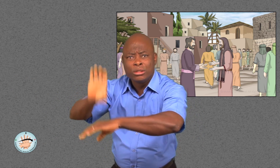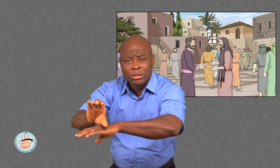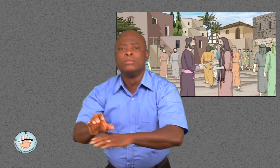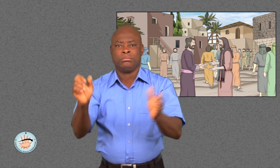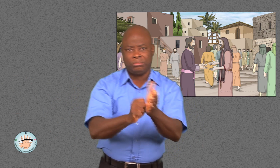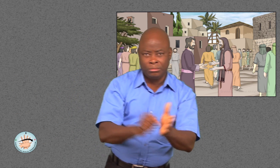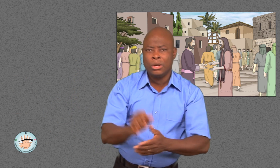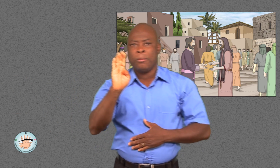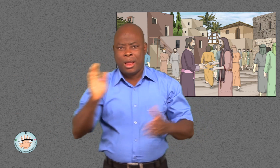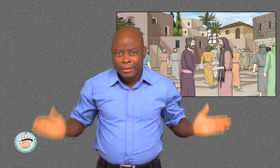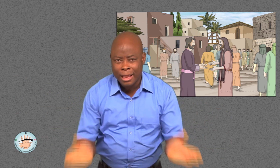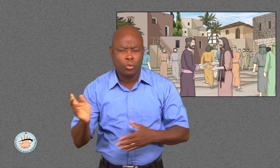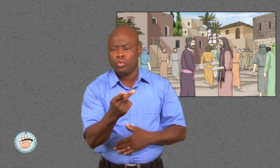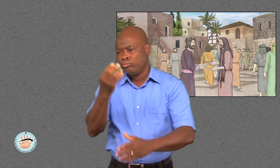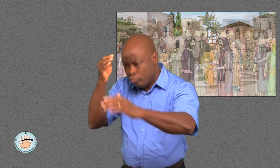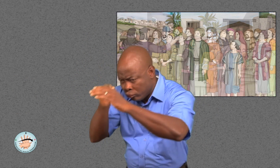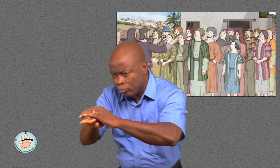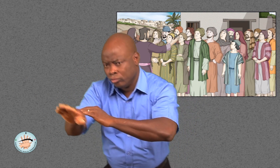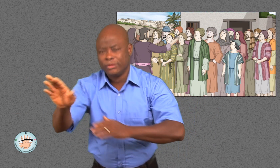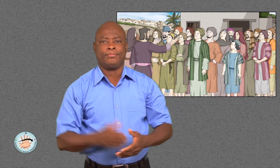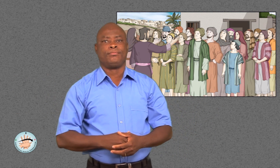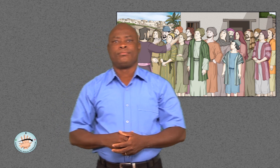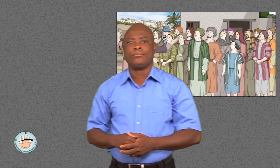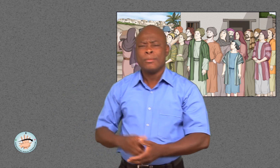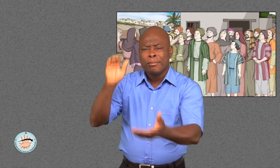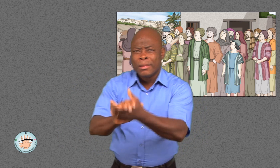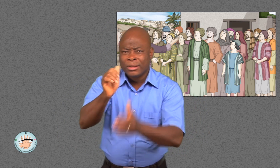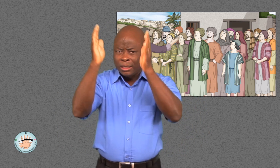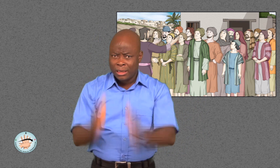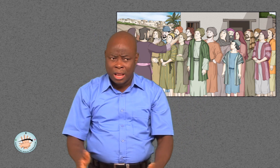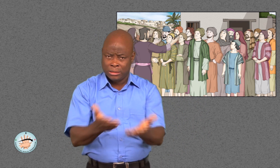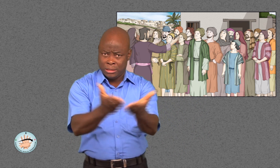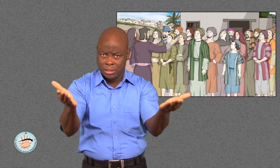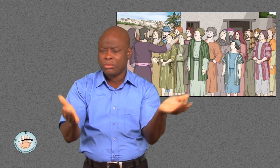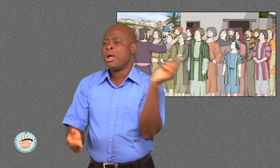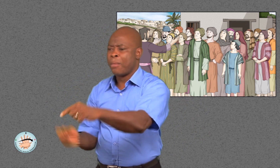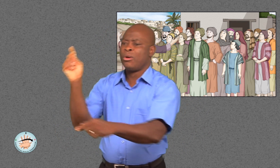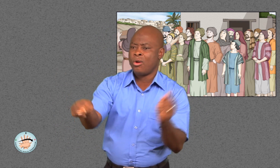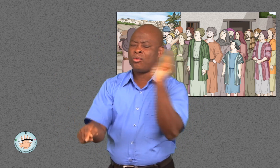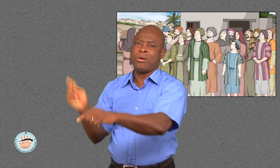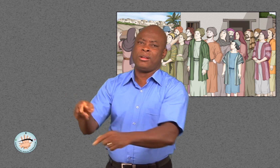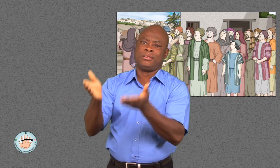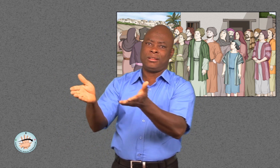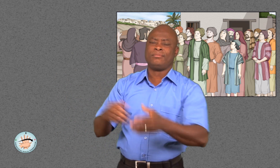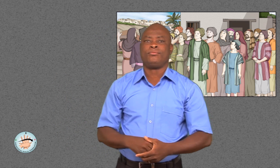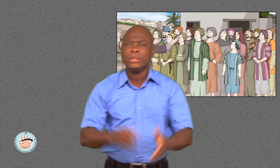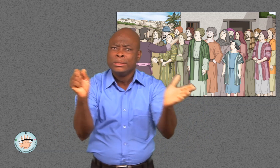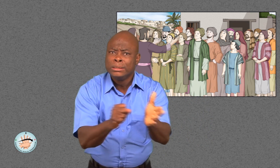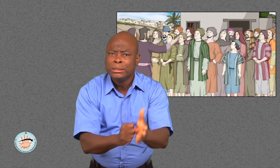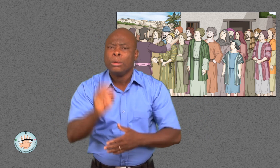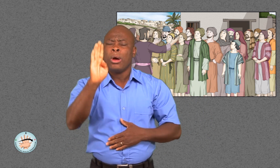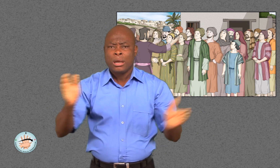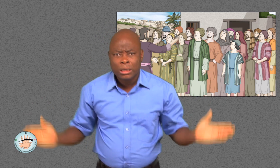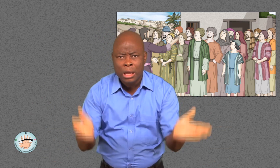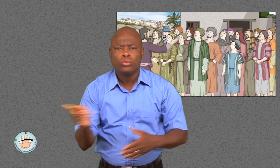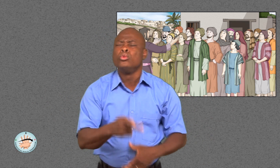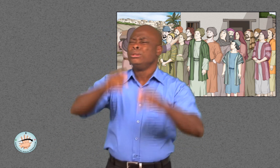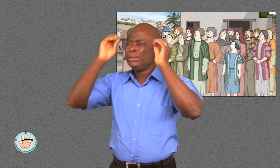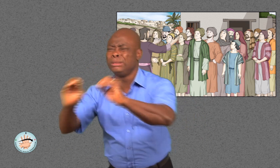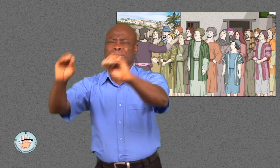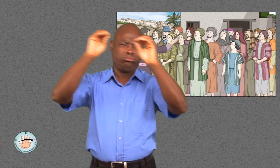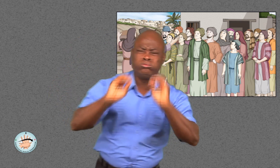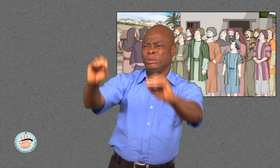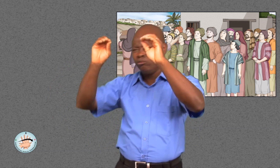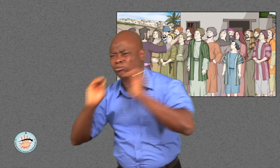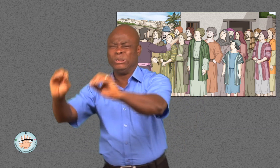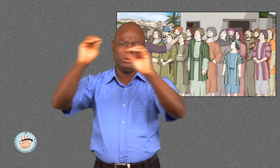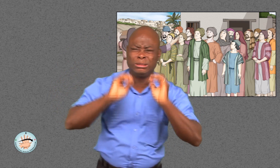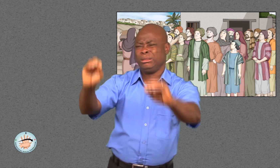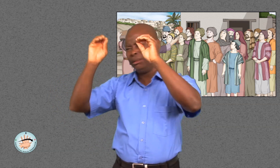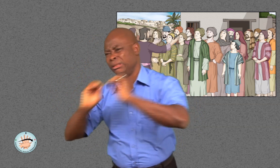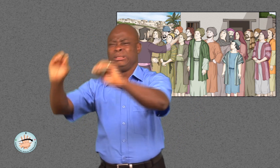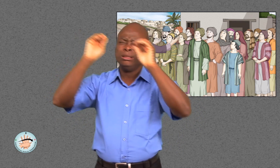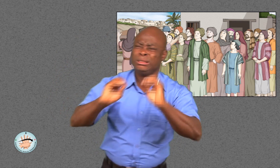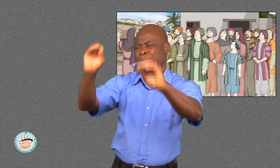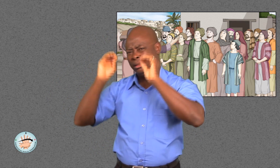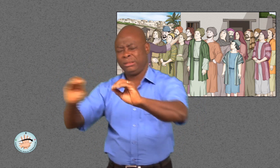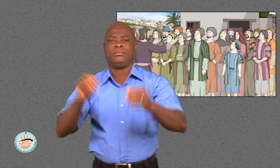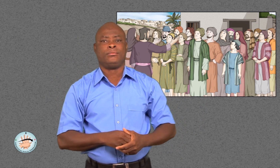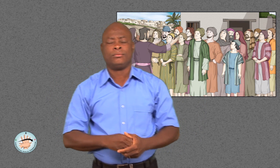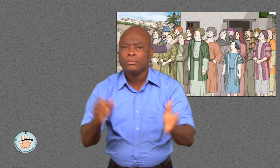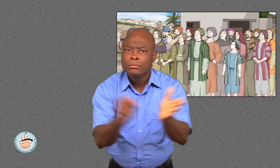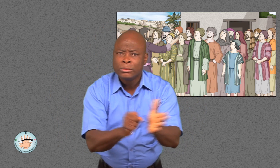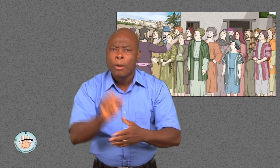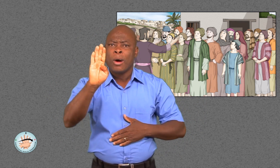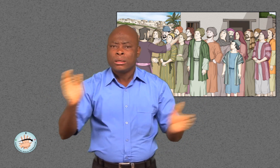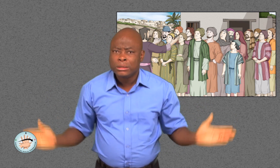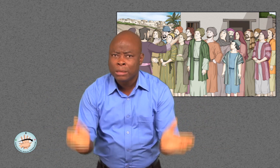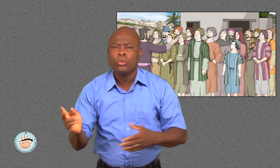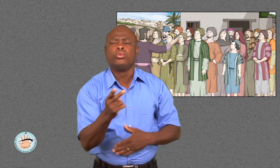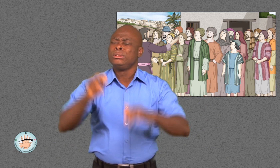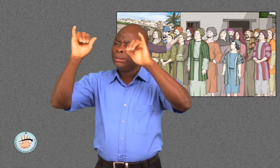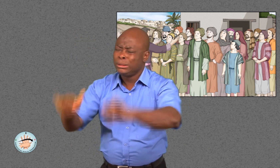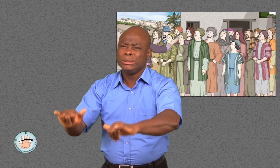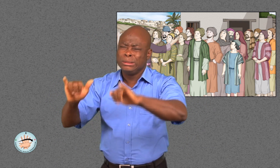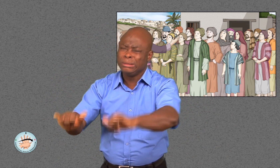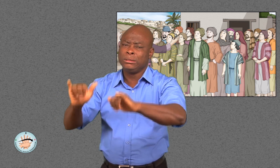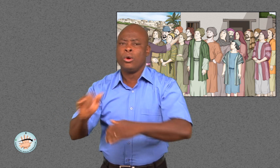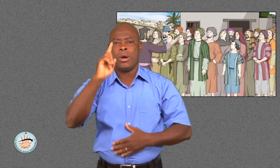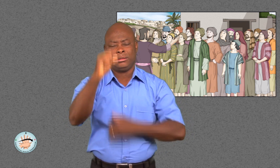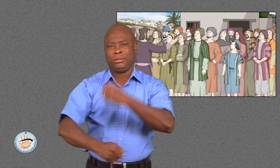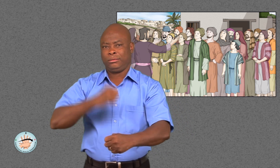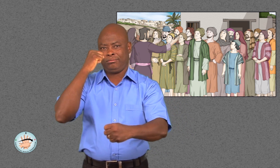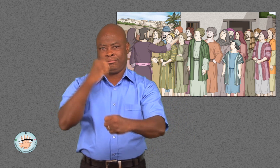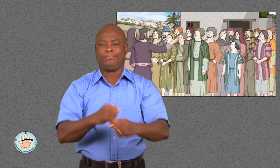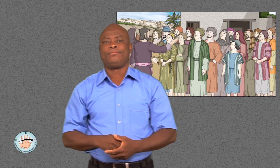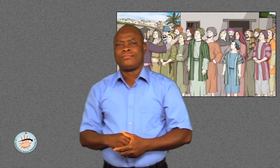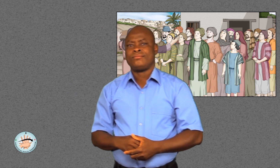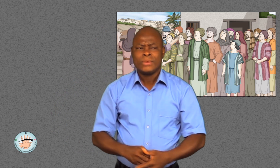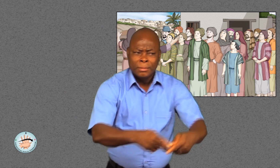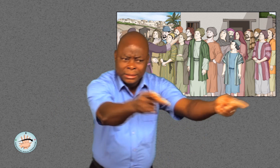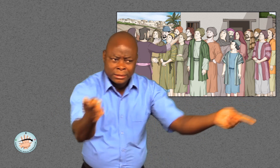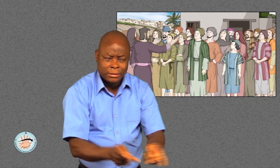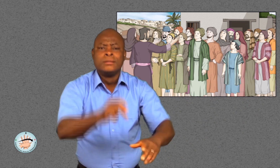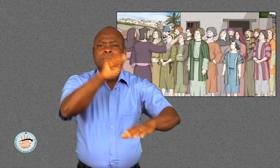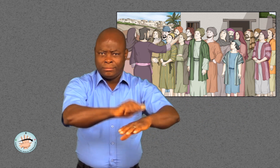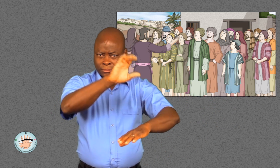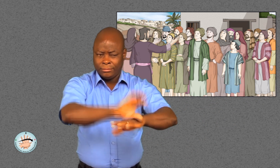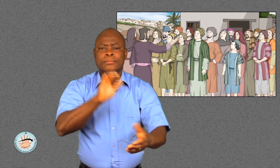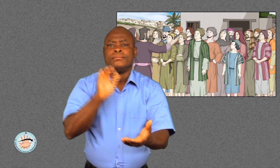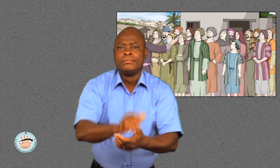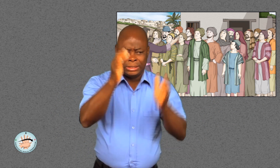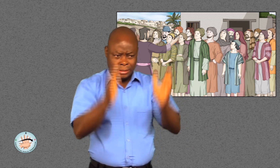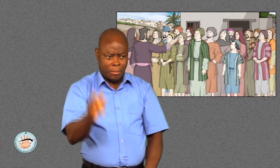So for a full year they met together with the church and taught large numbers of people.